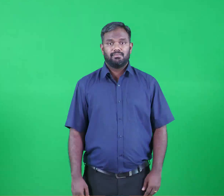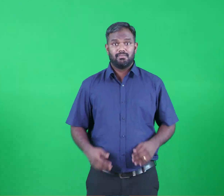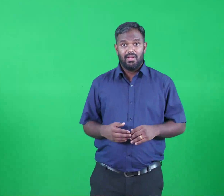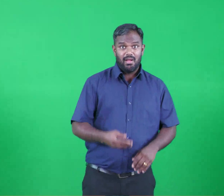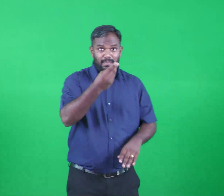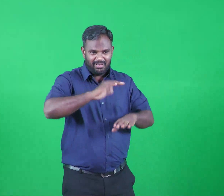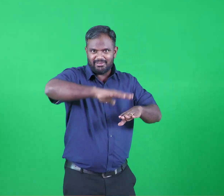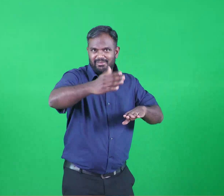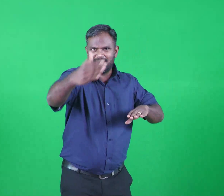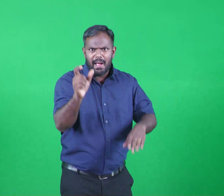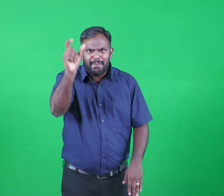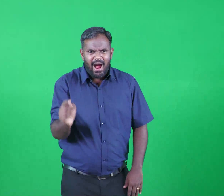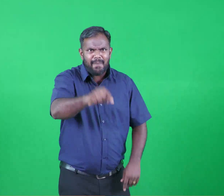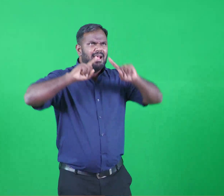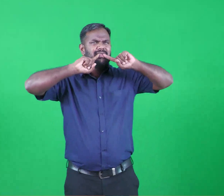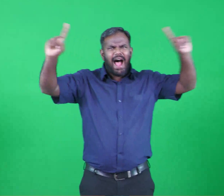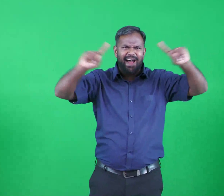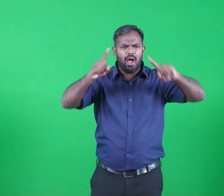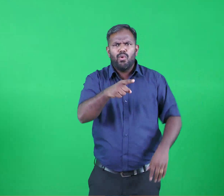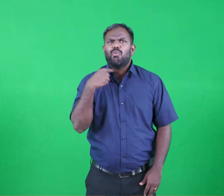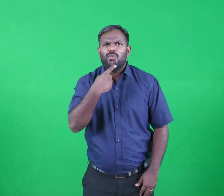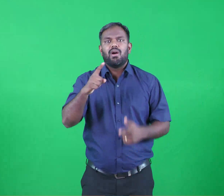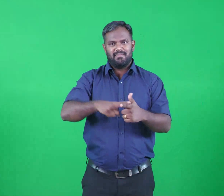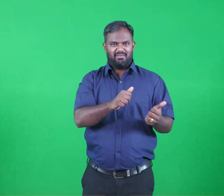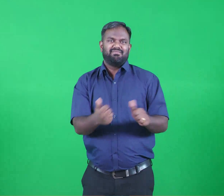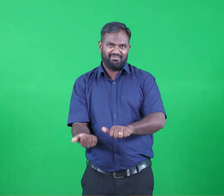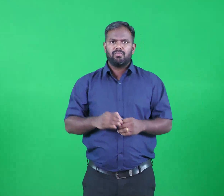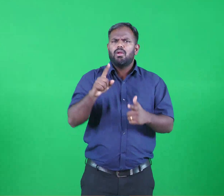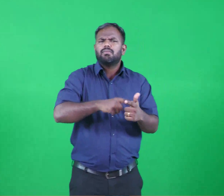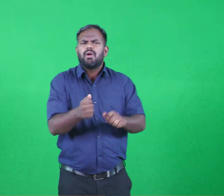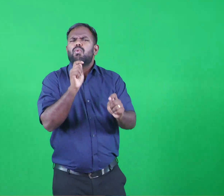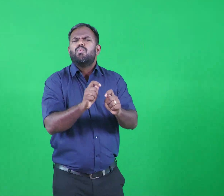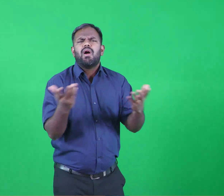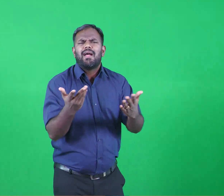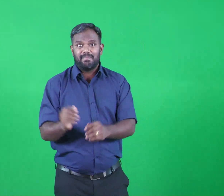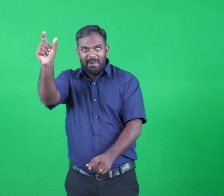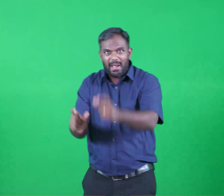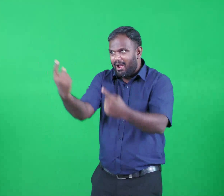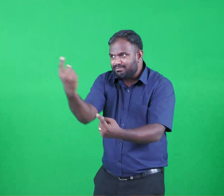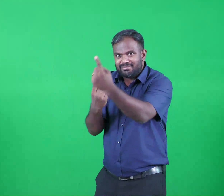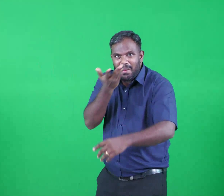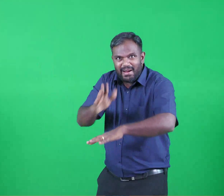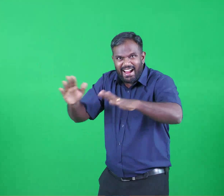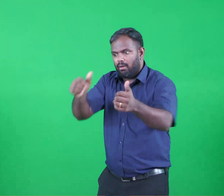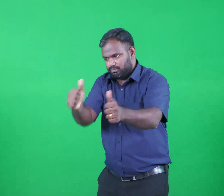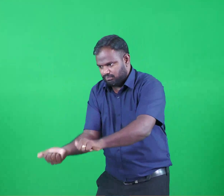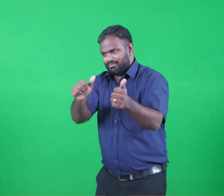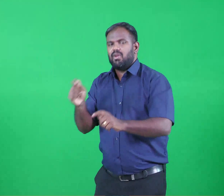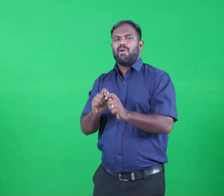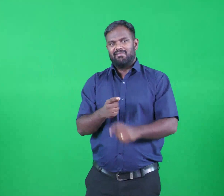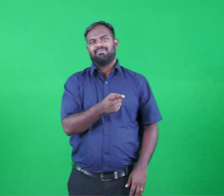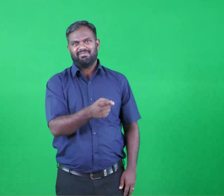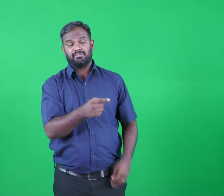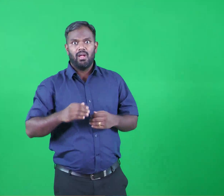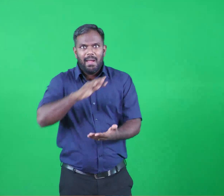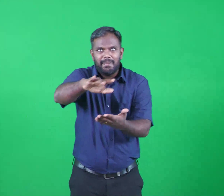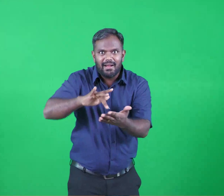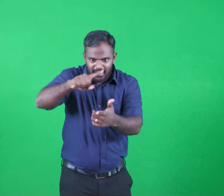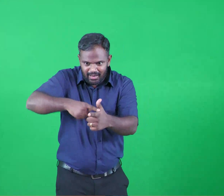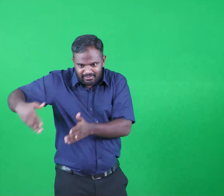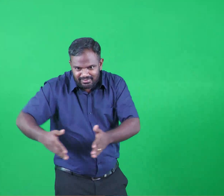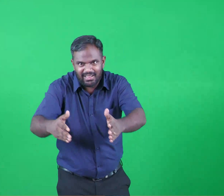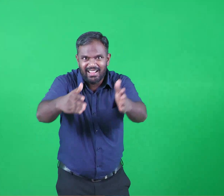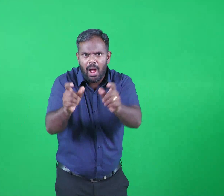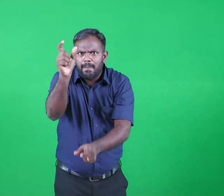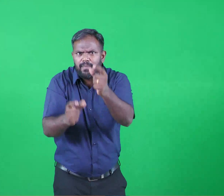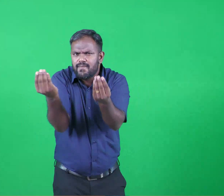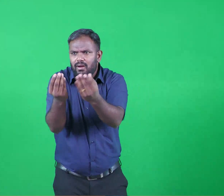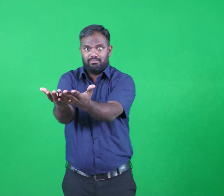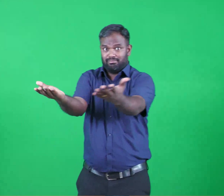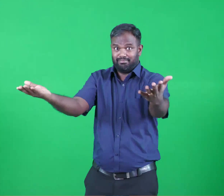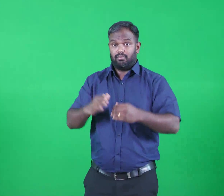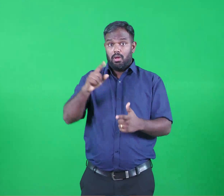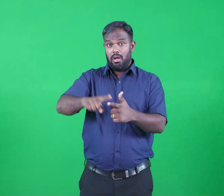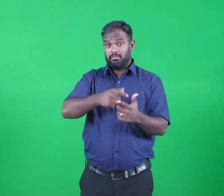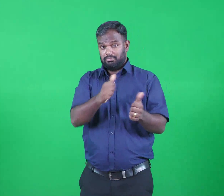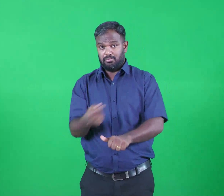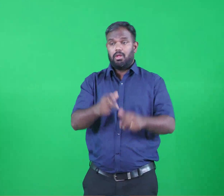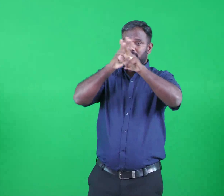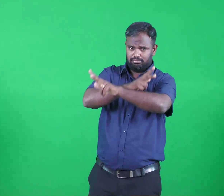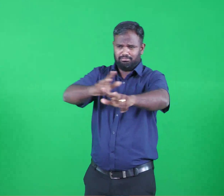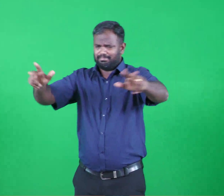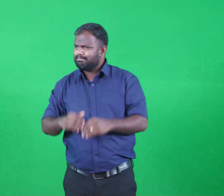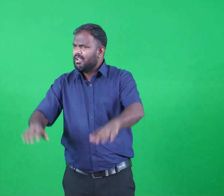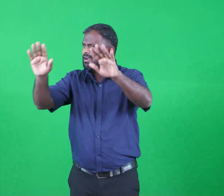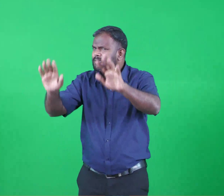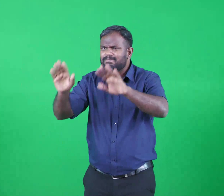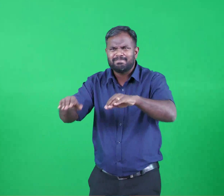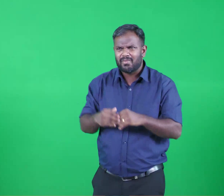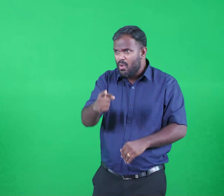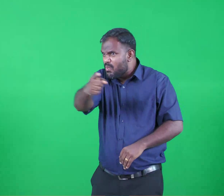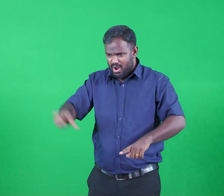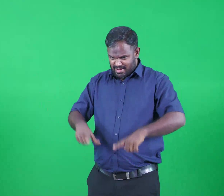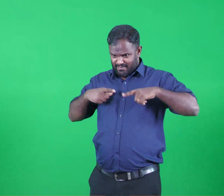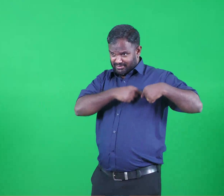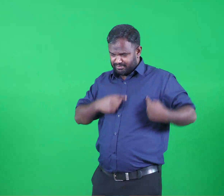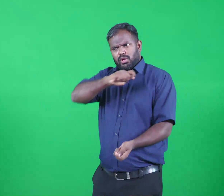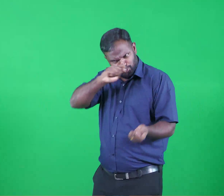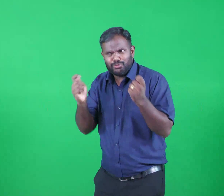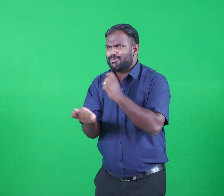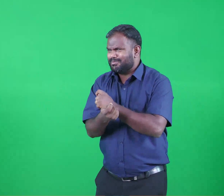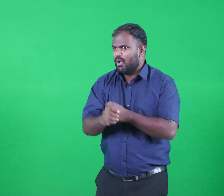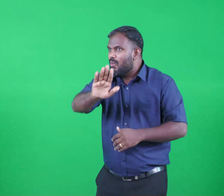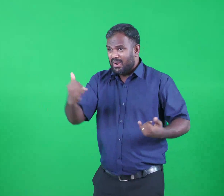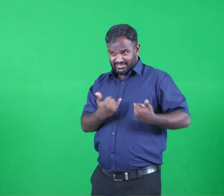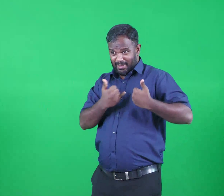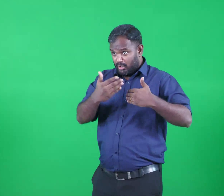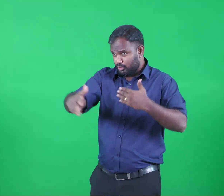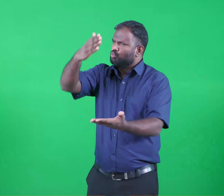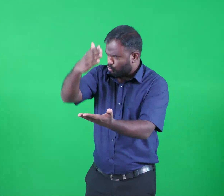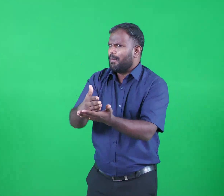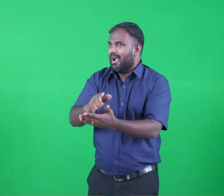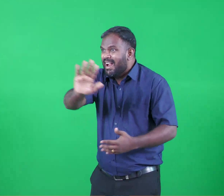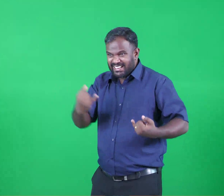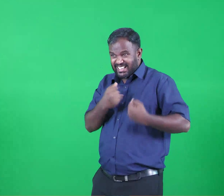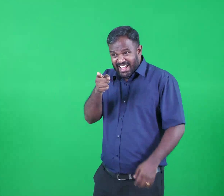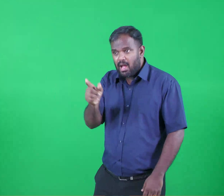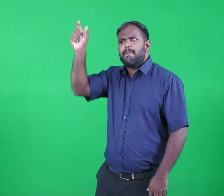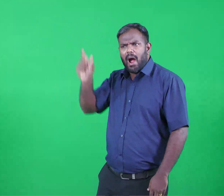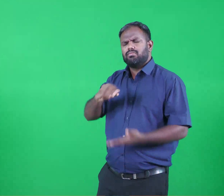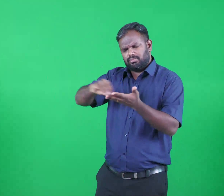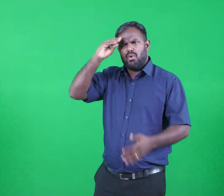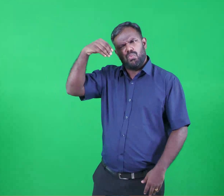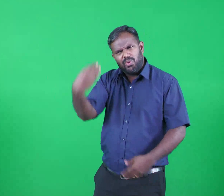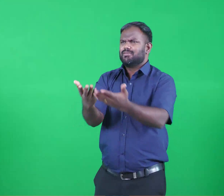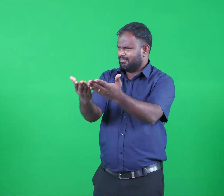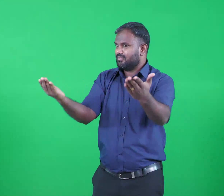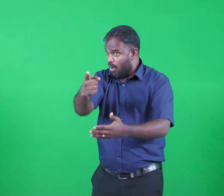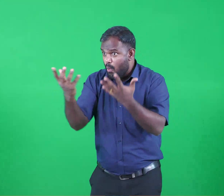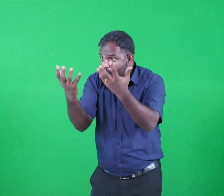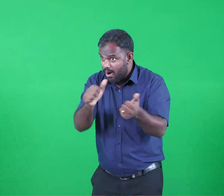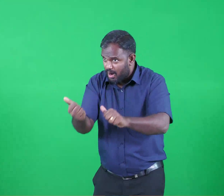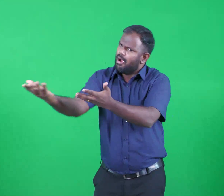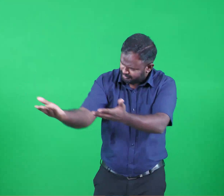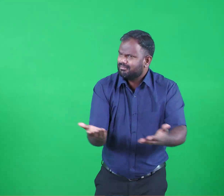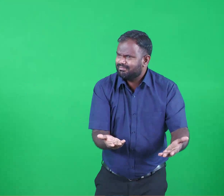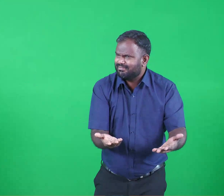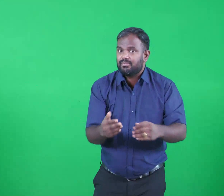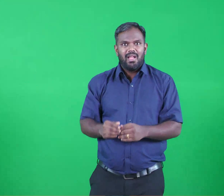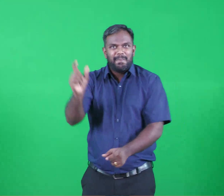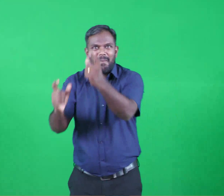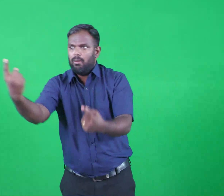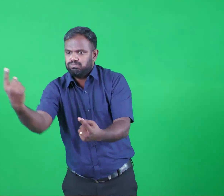John the Baptist appeared in the wilderness, preaching a baptism of repentance for the forgiveness of sins.